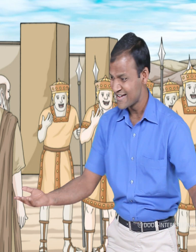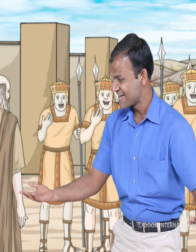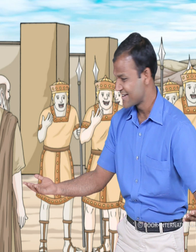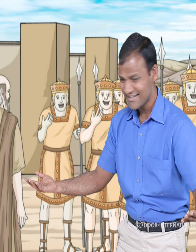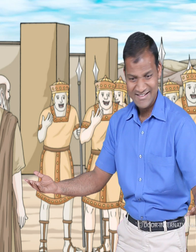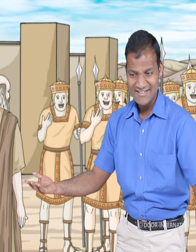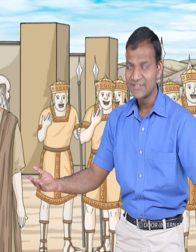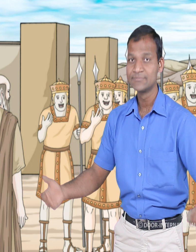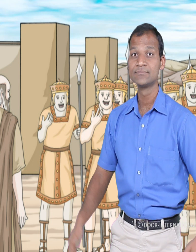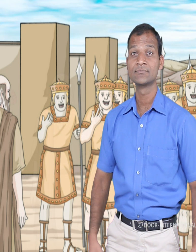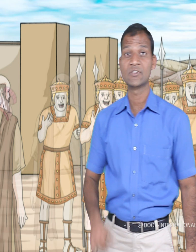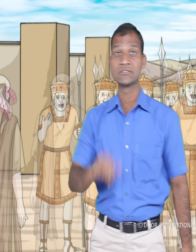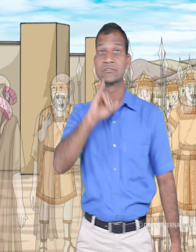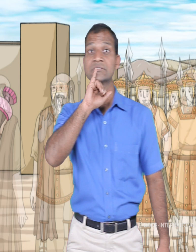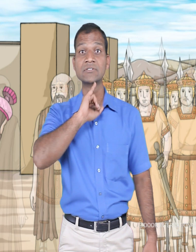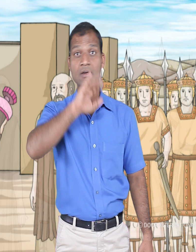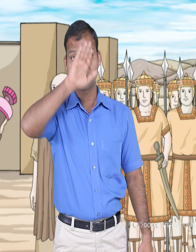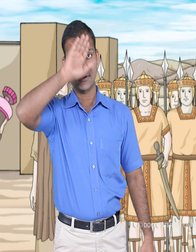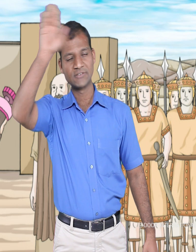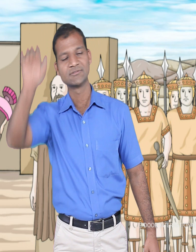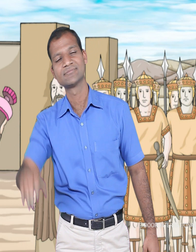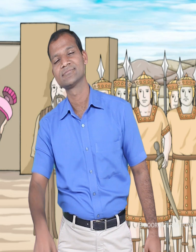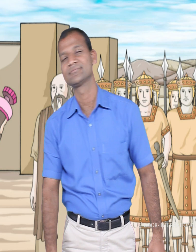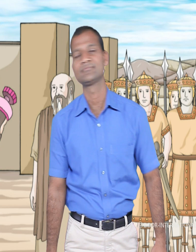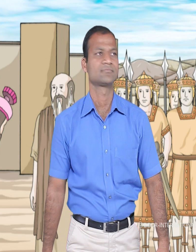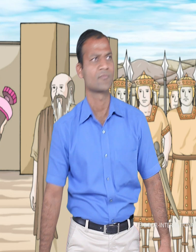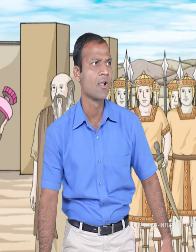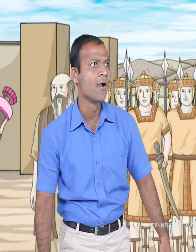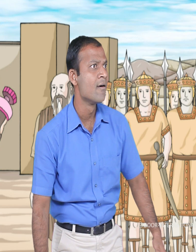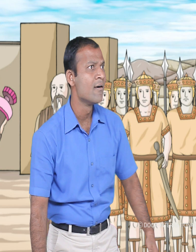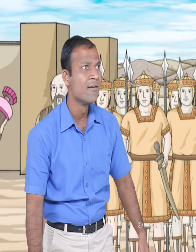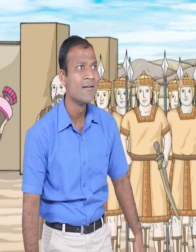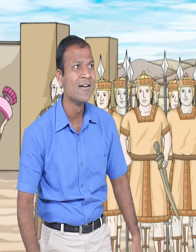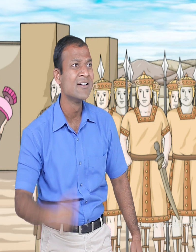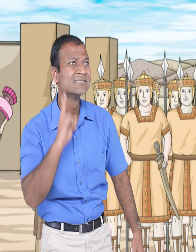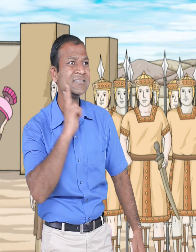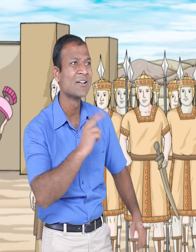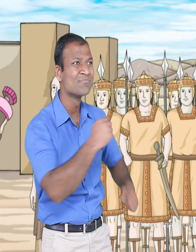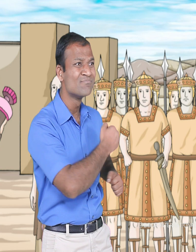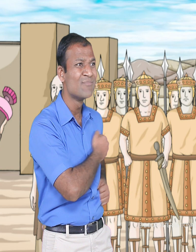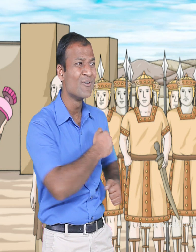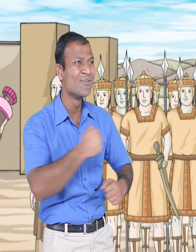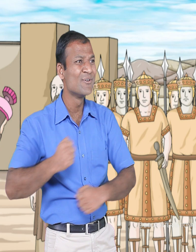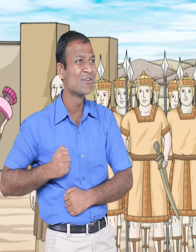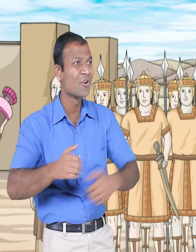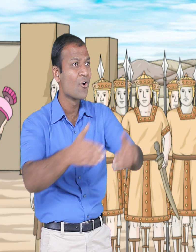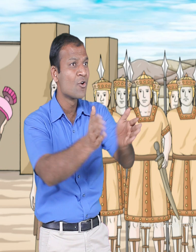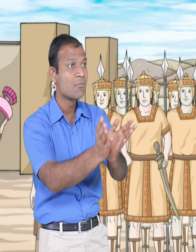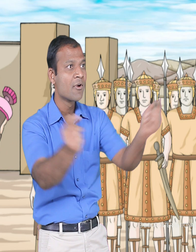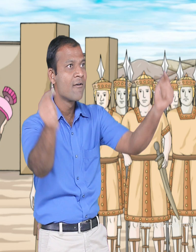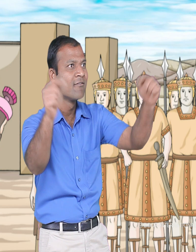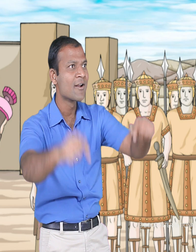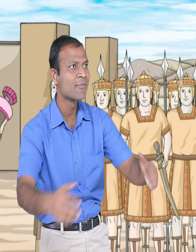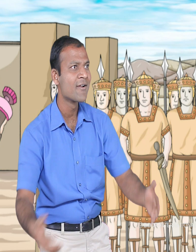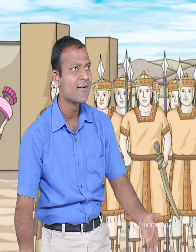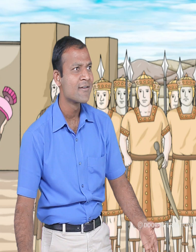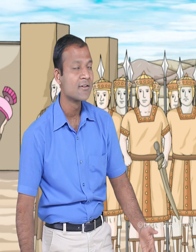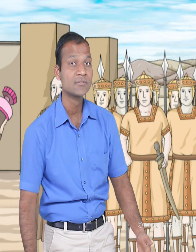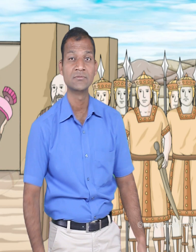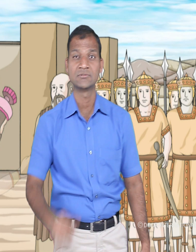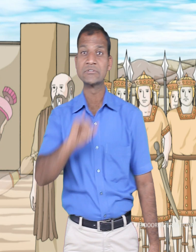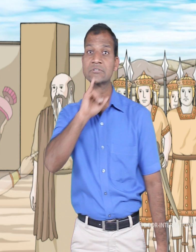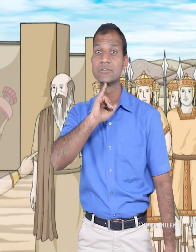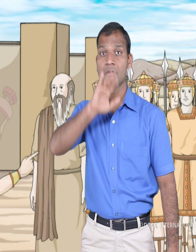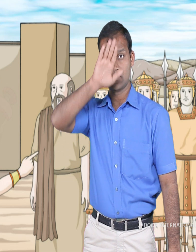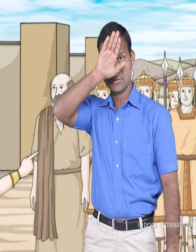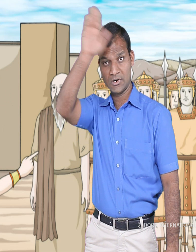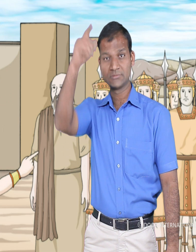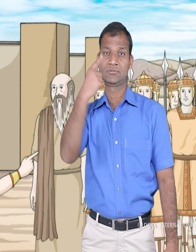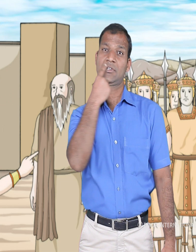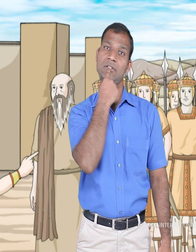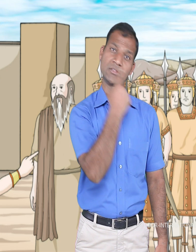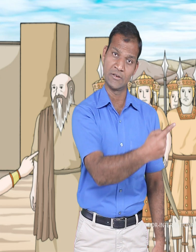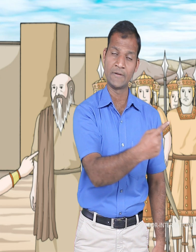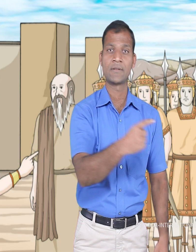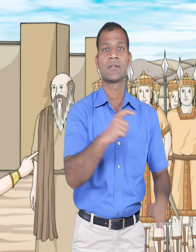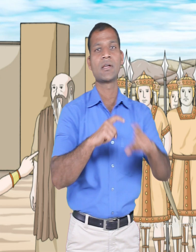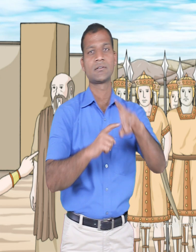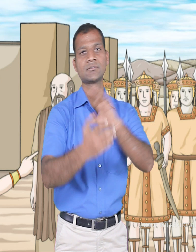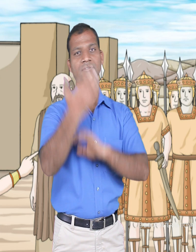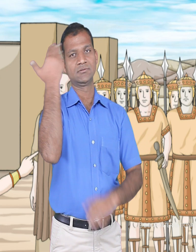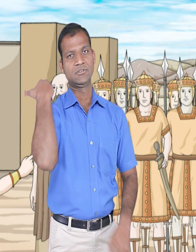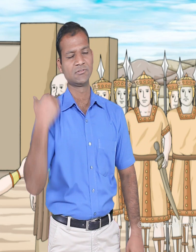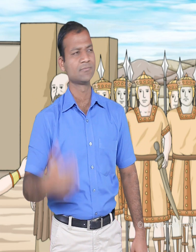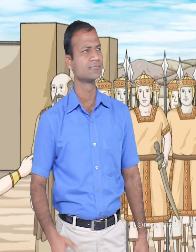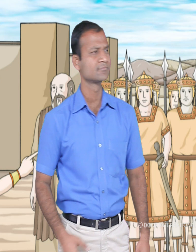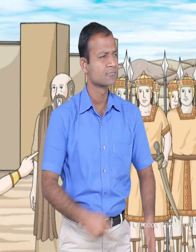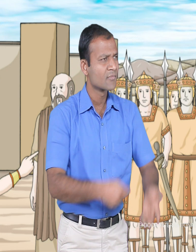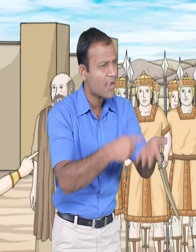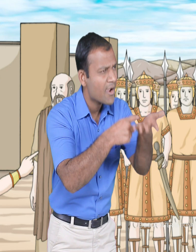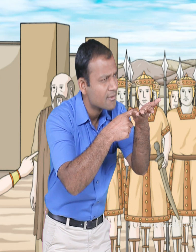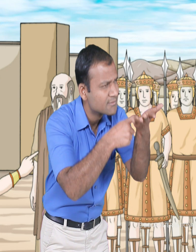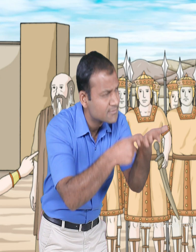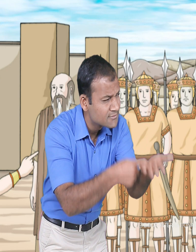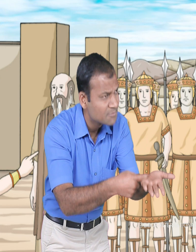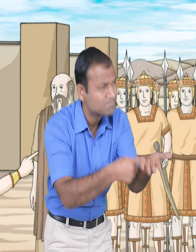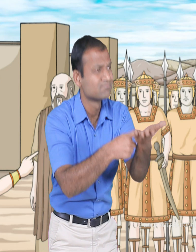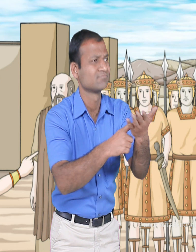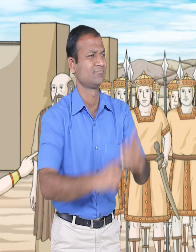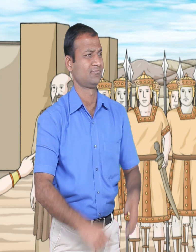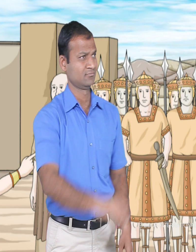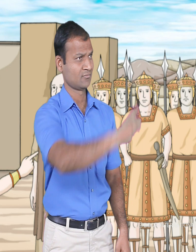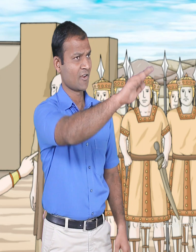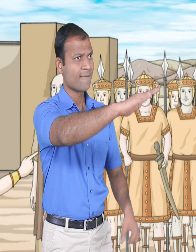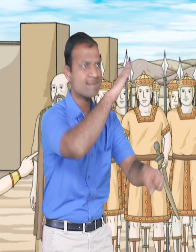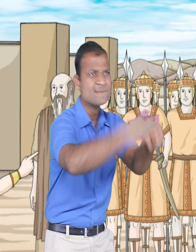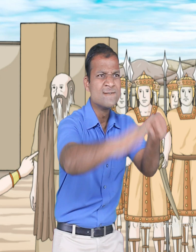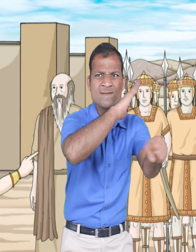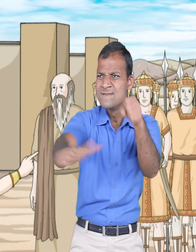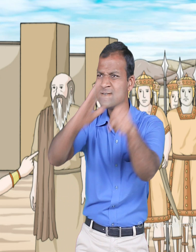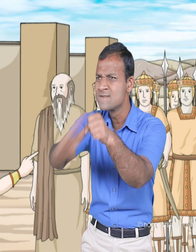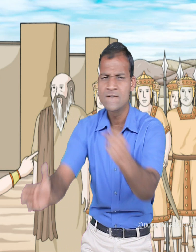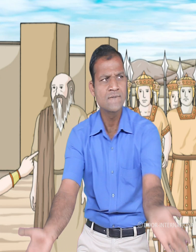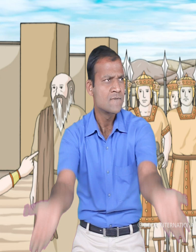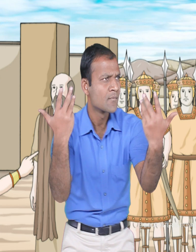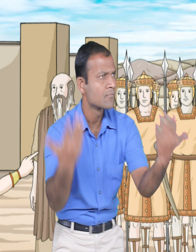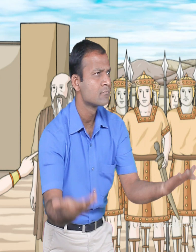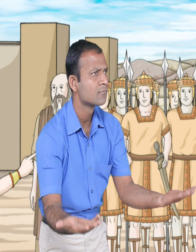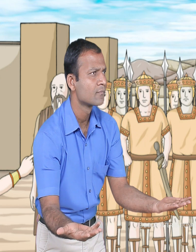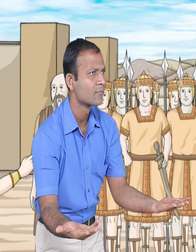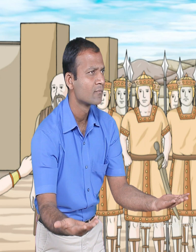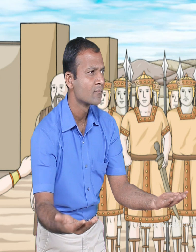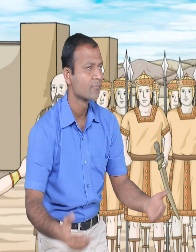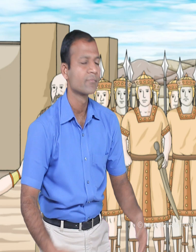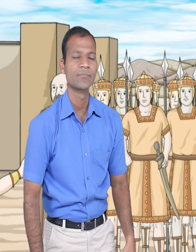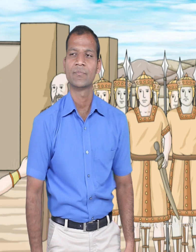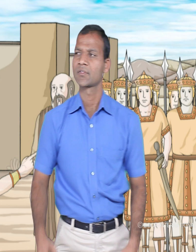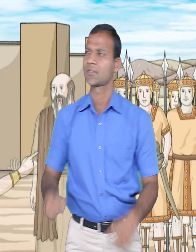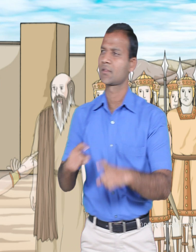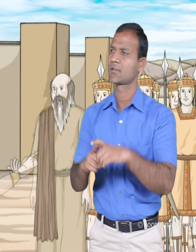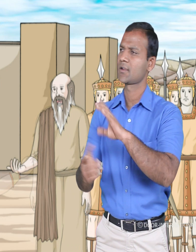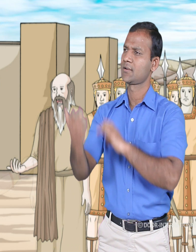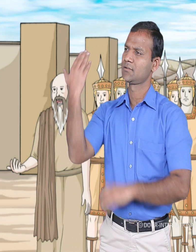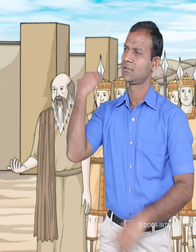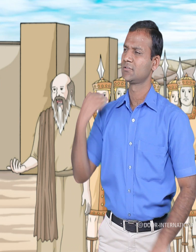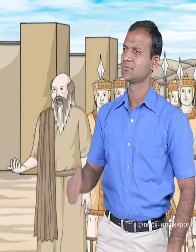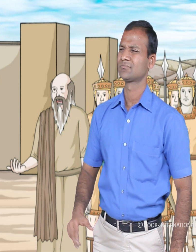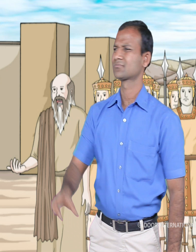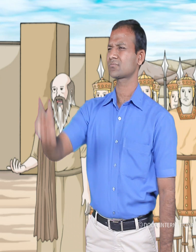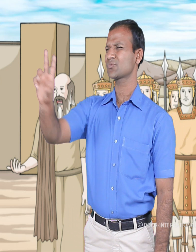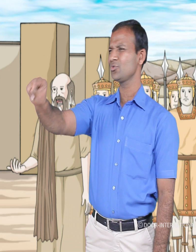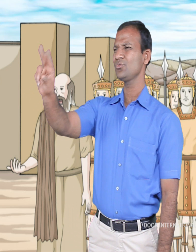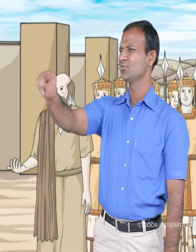And when the king of Israel saw them, he asked Elisha, “My father, shall I kill them? Shall I kill them?”